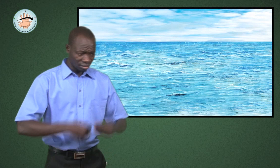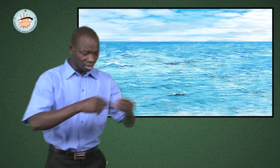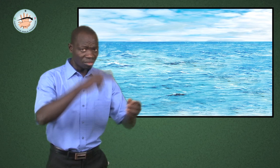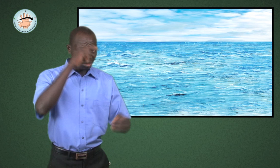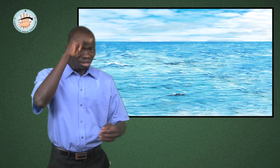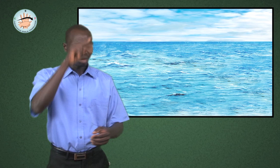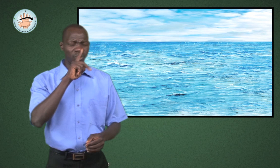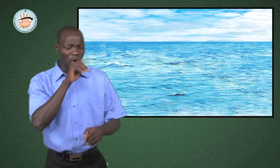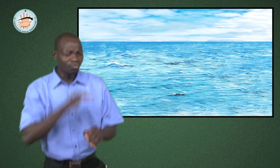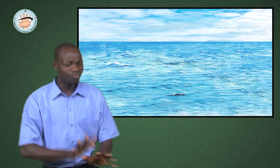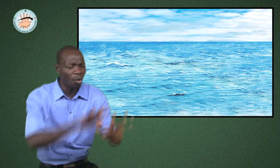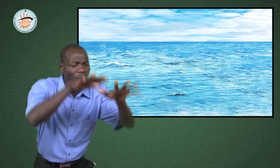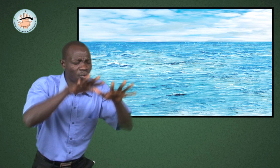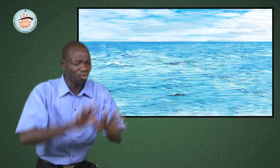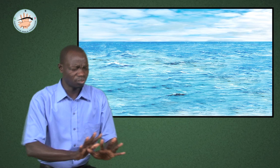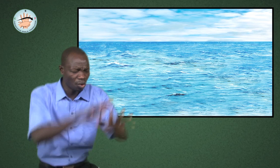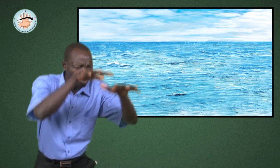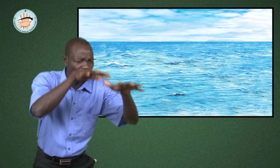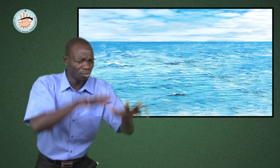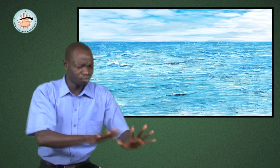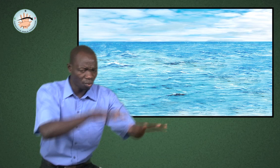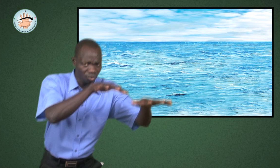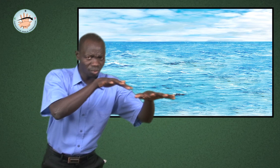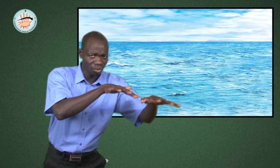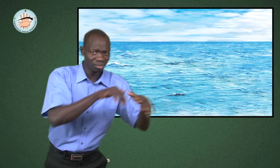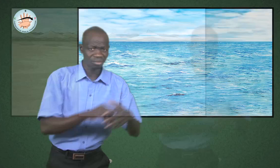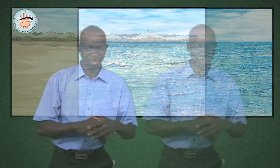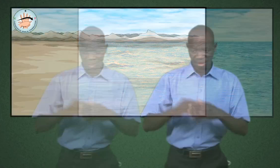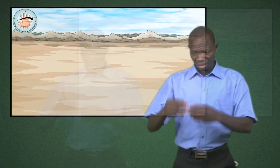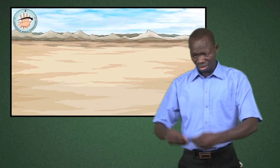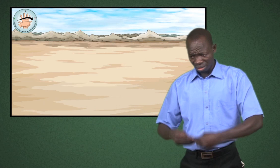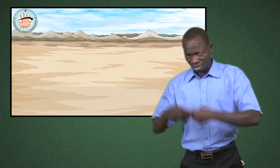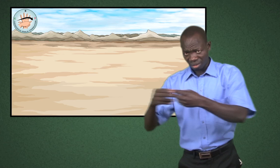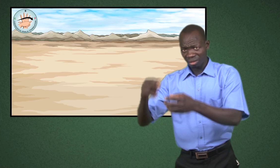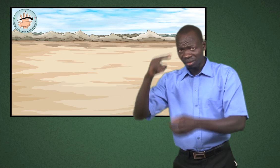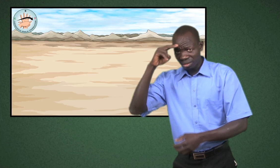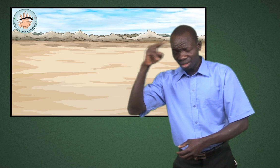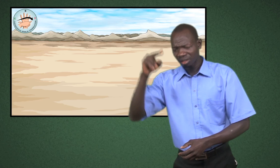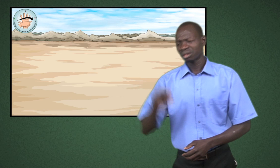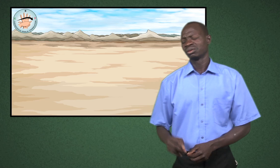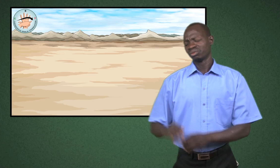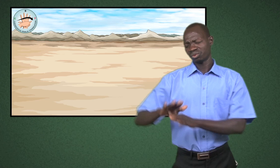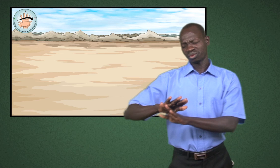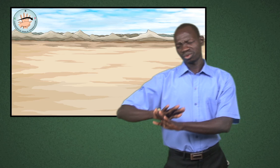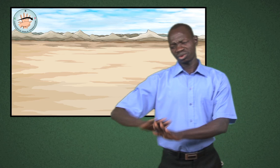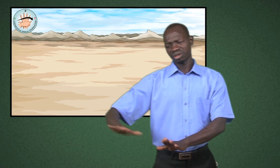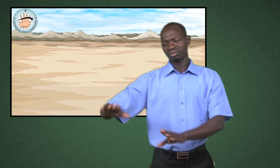And it was so.